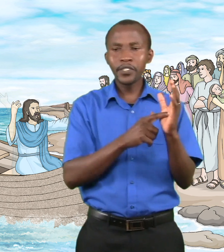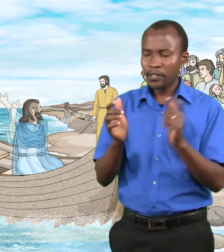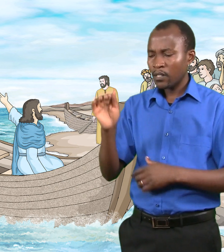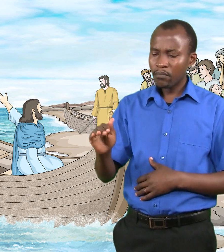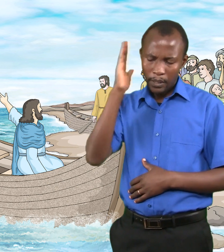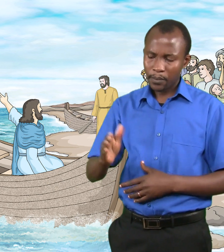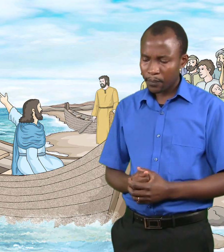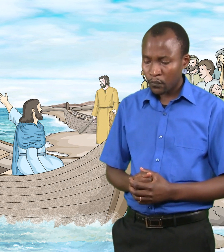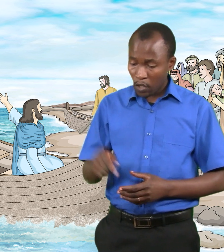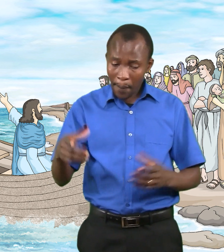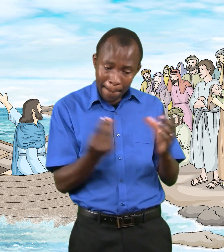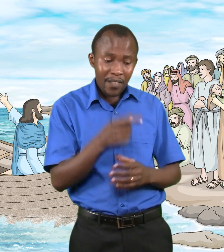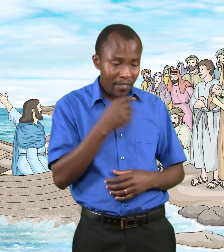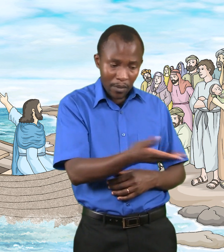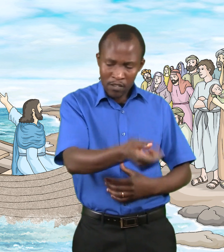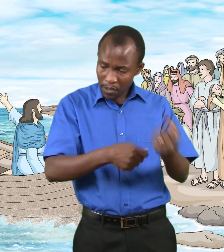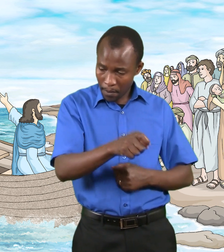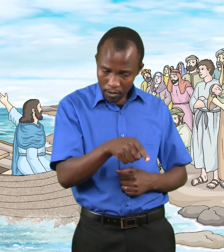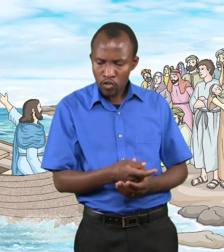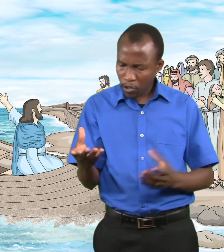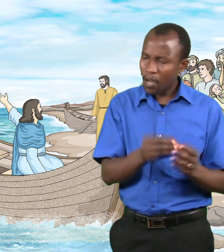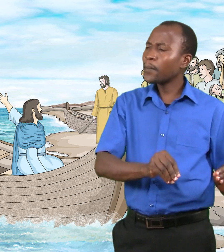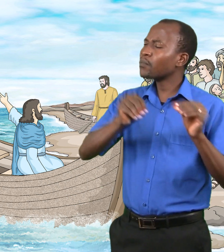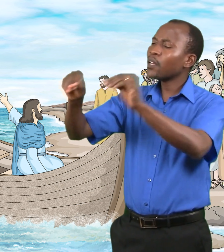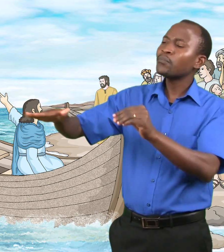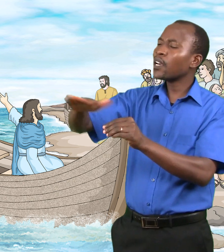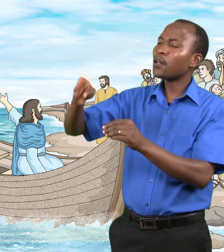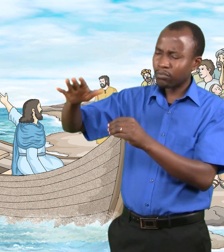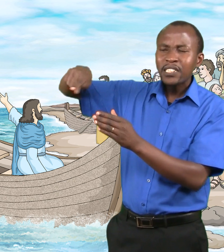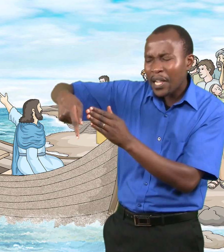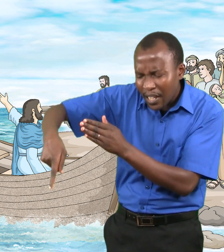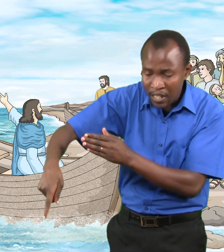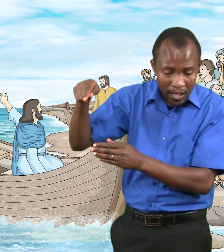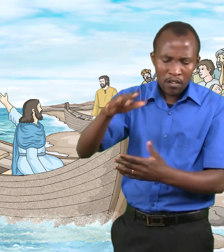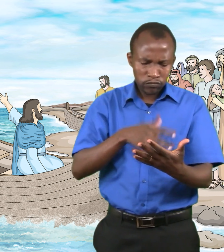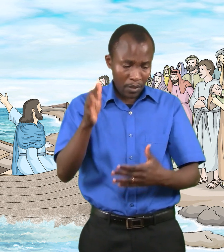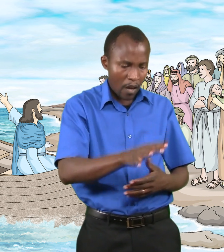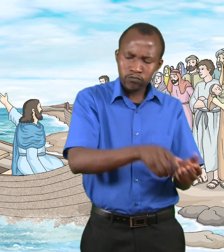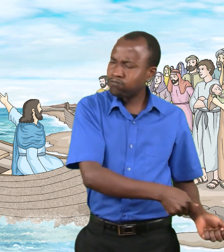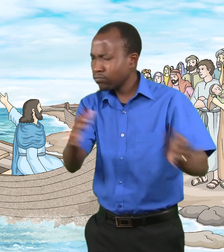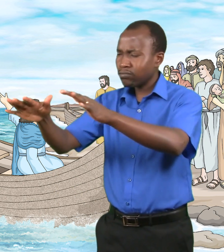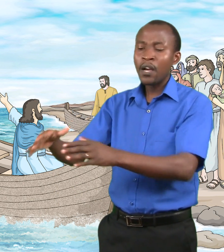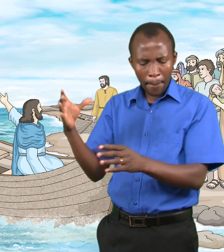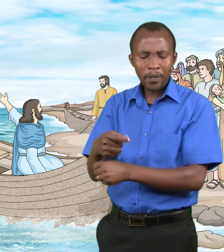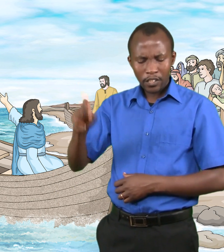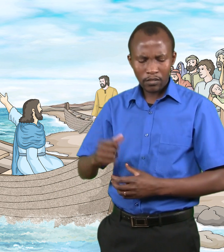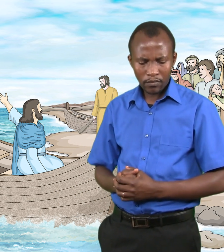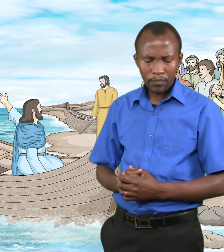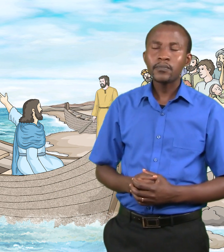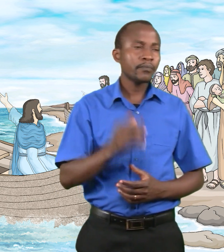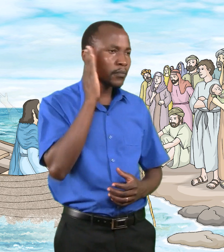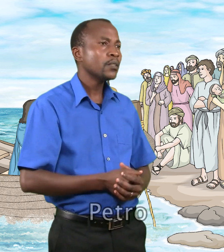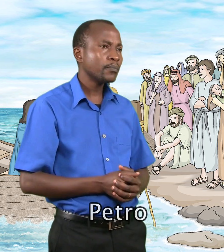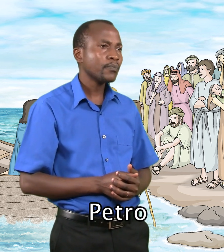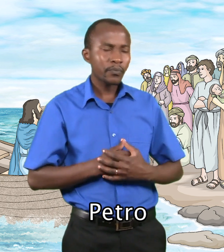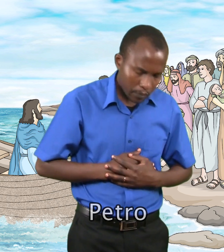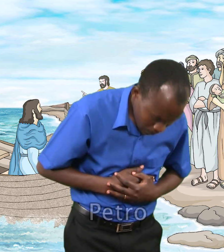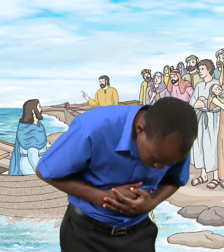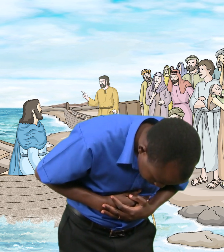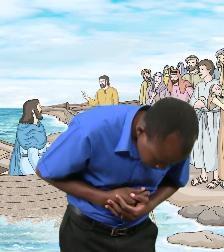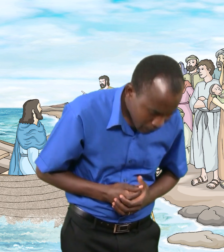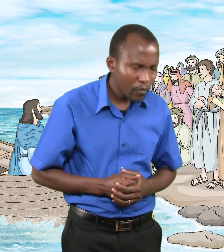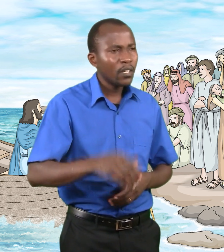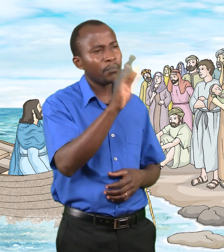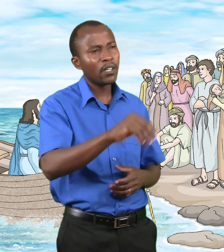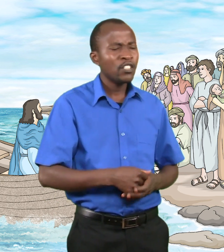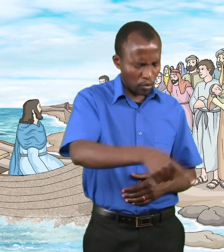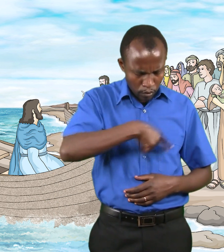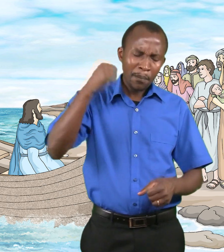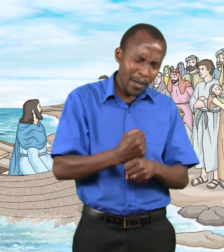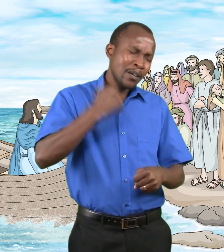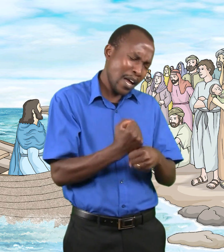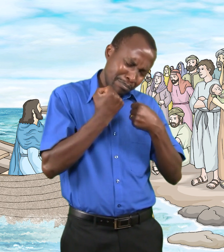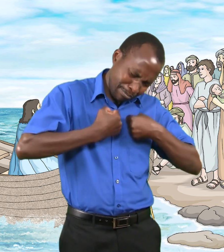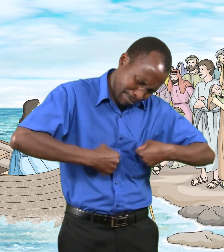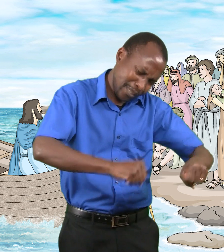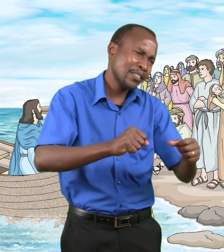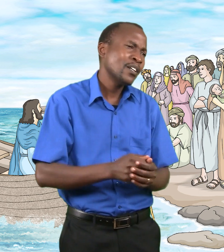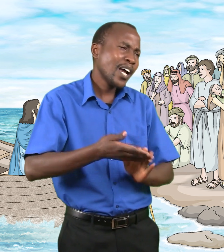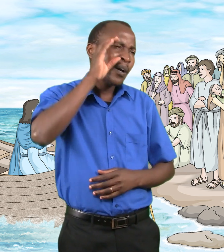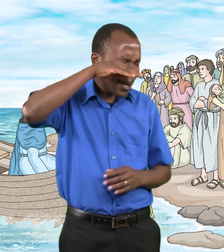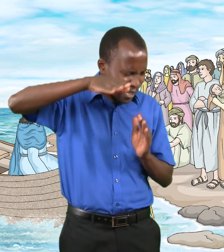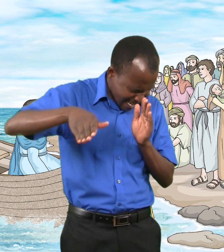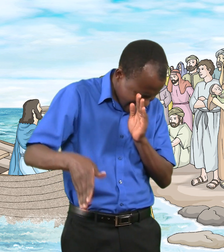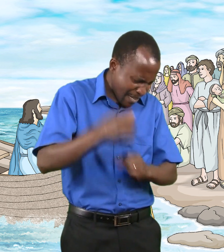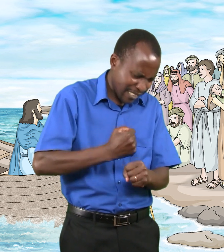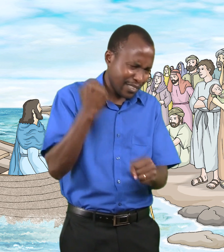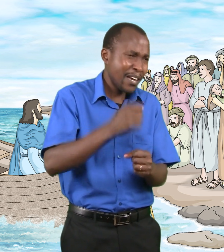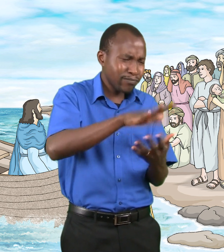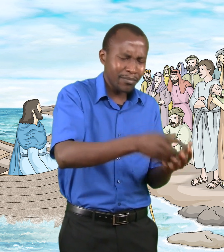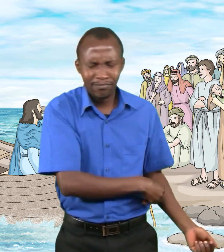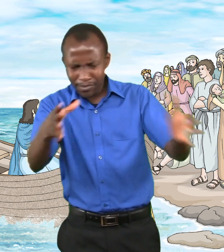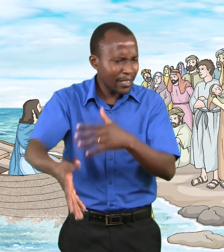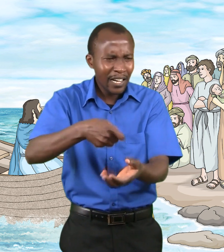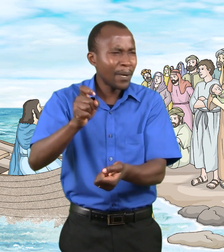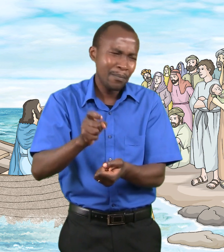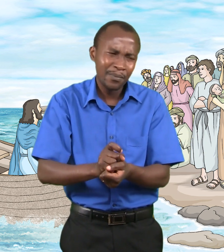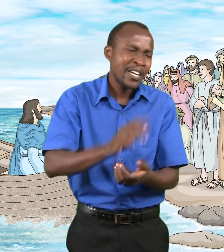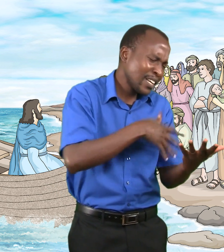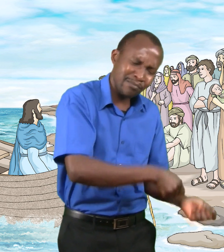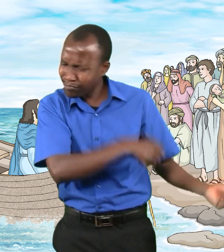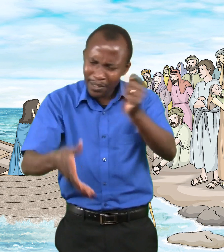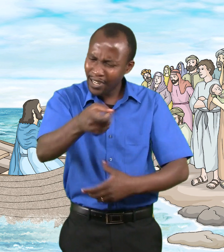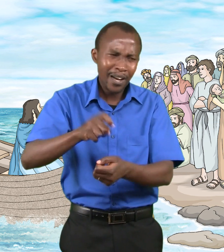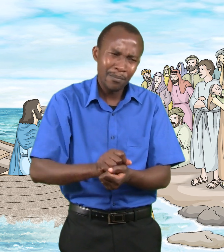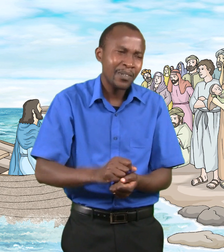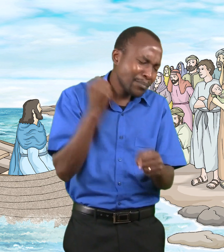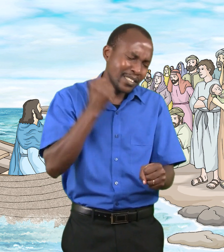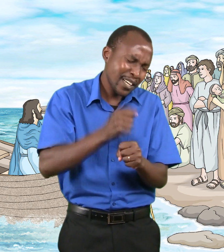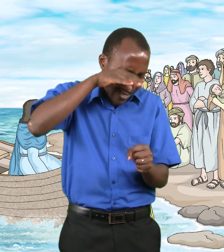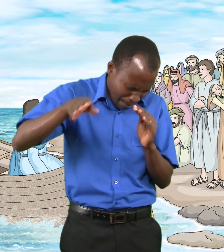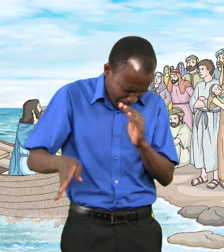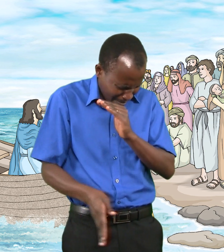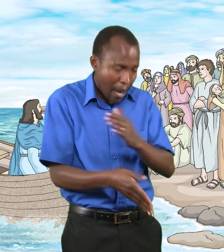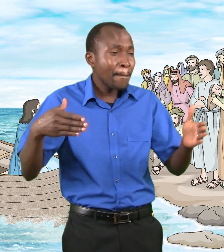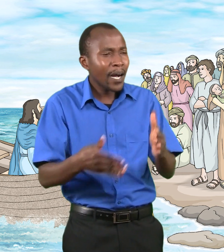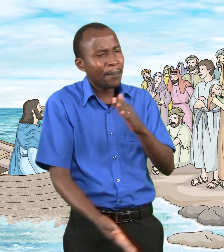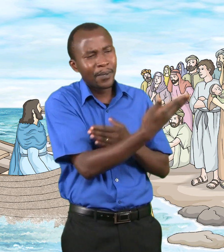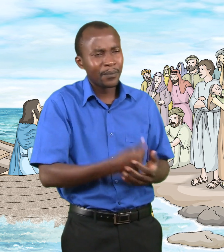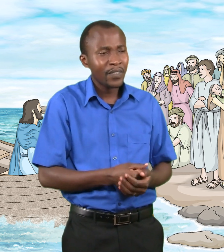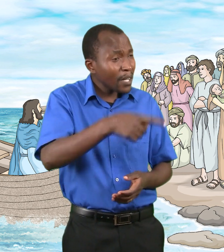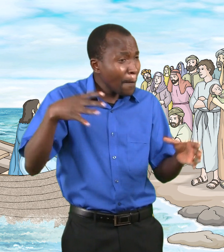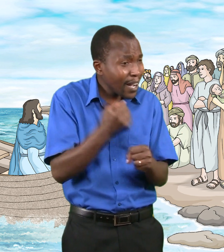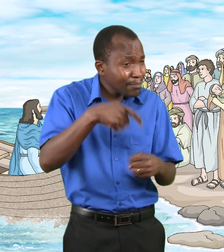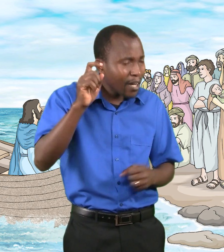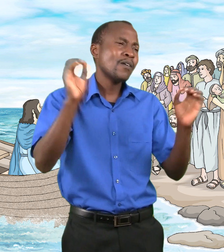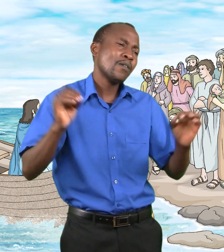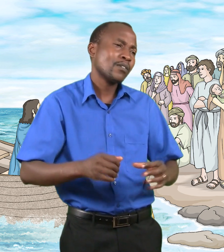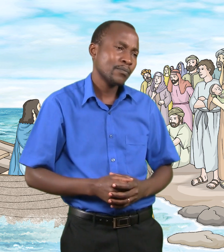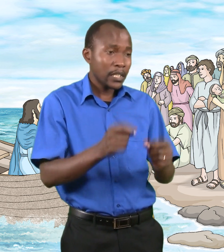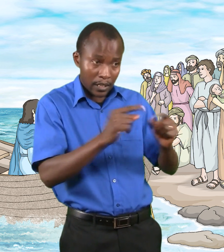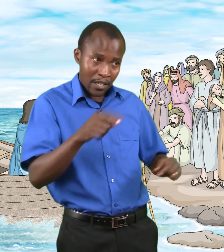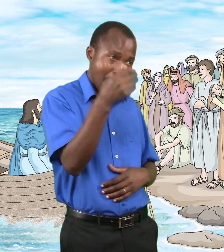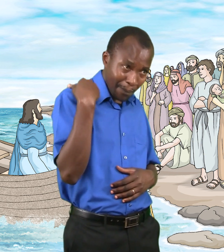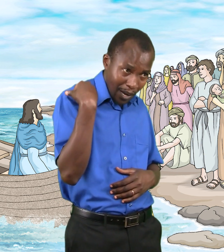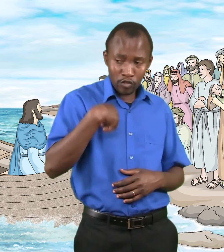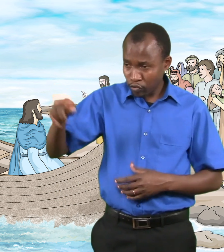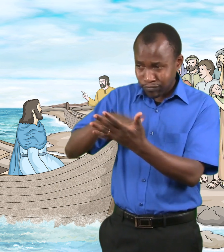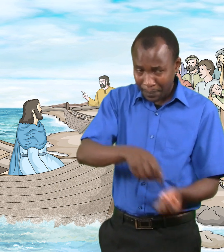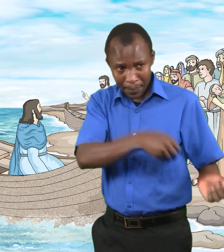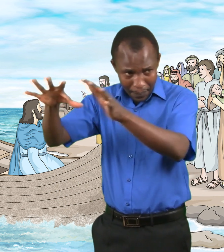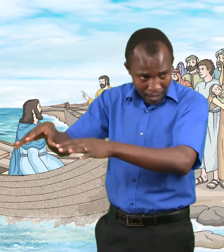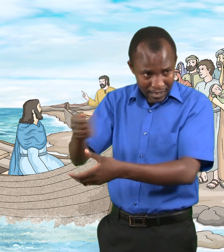When Jesus had finished speaking, He said to Simon, “Put out into deep water and let down your nets for a catch.”